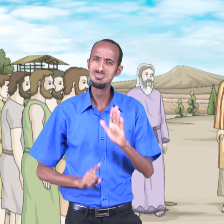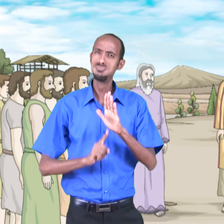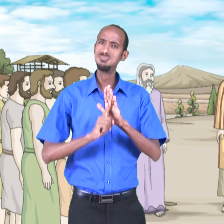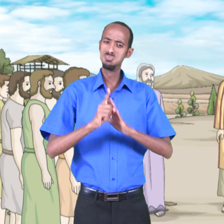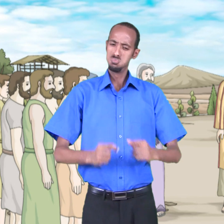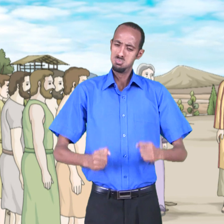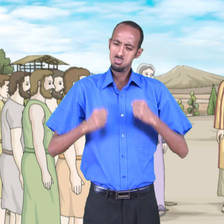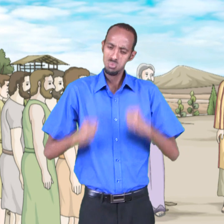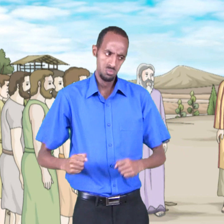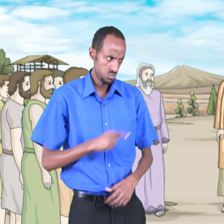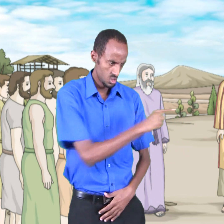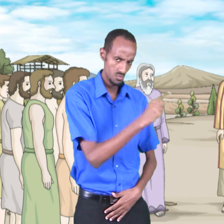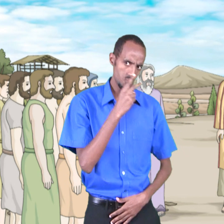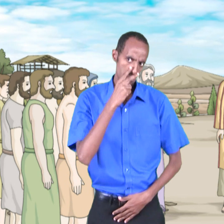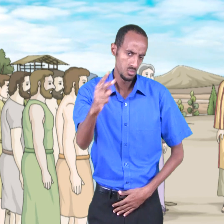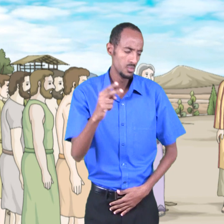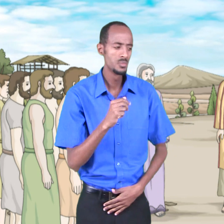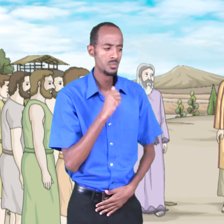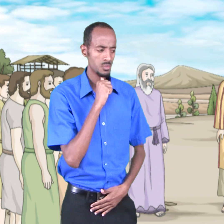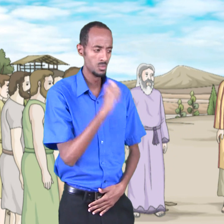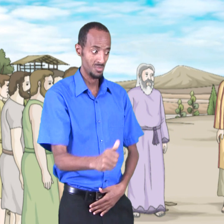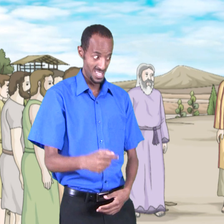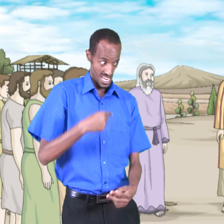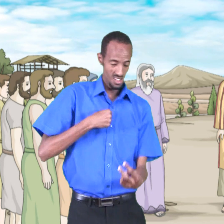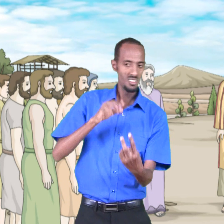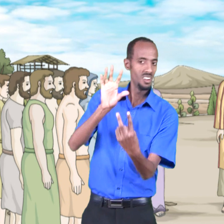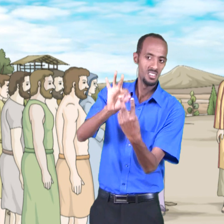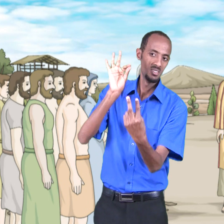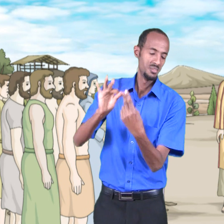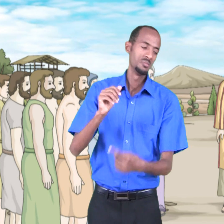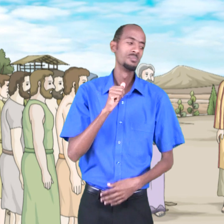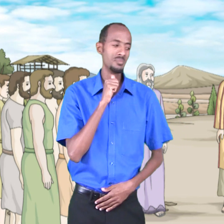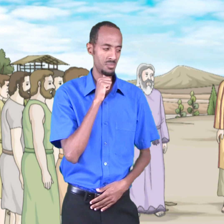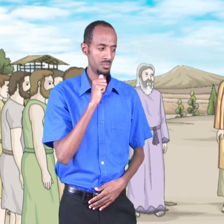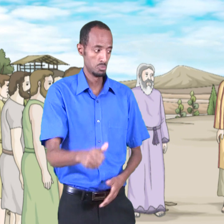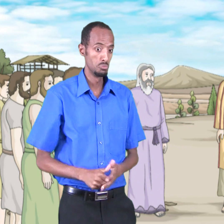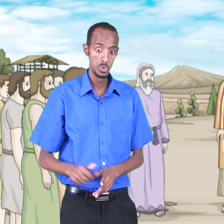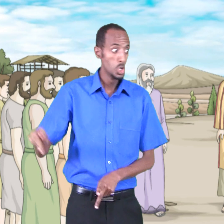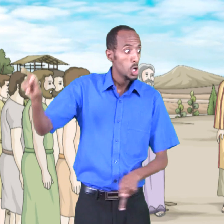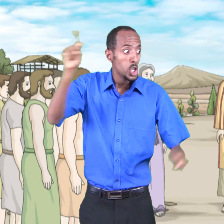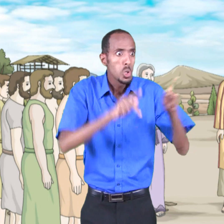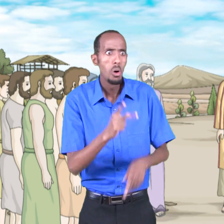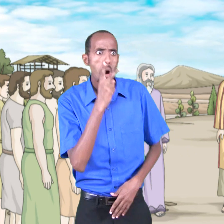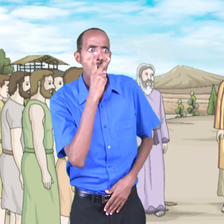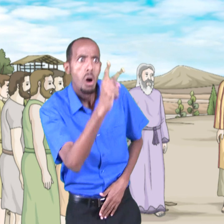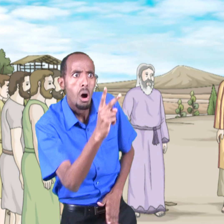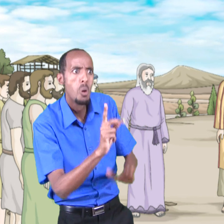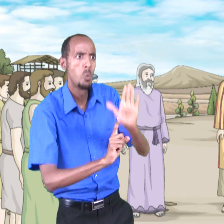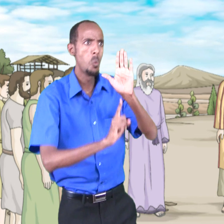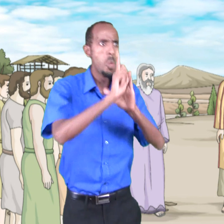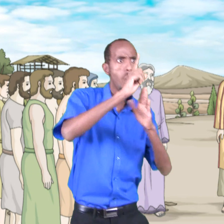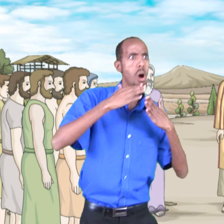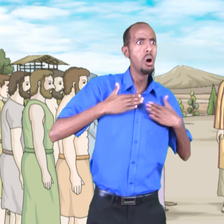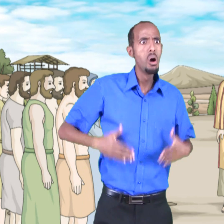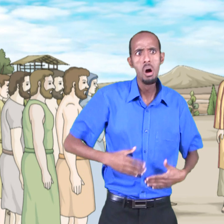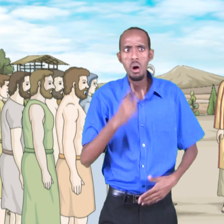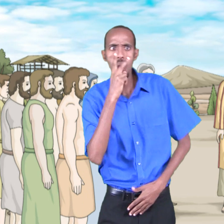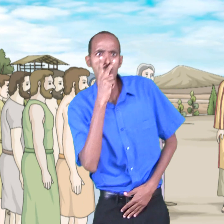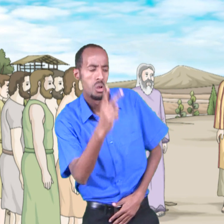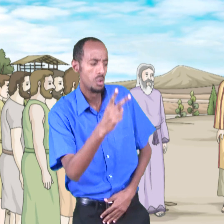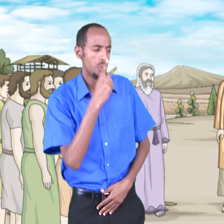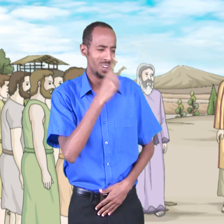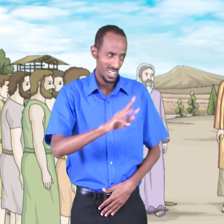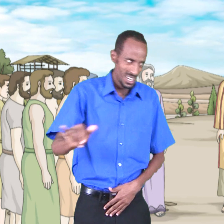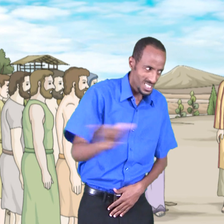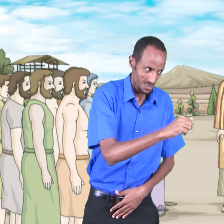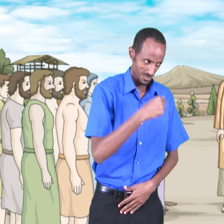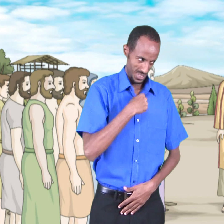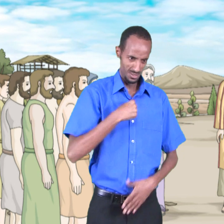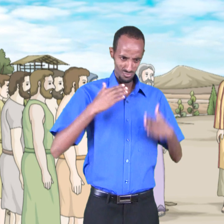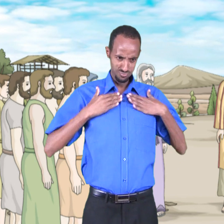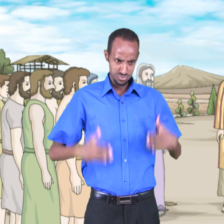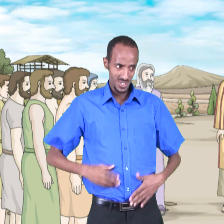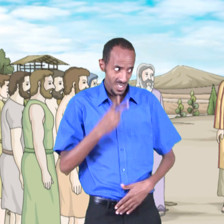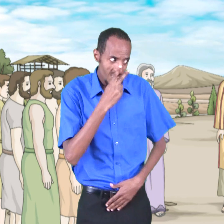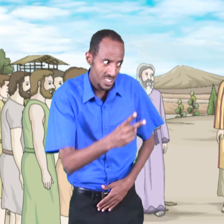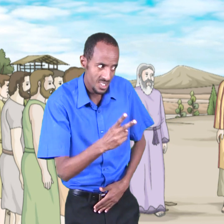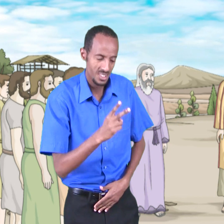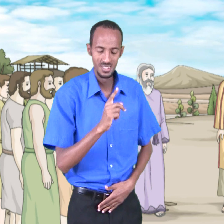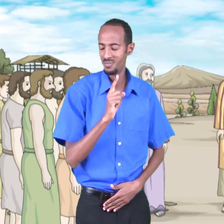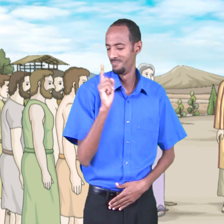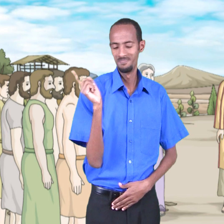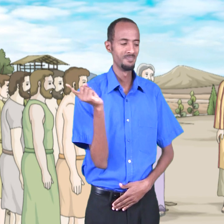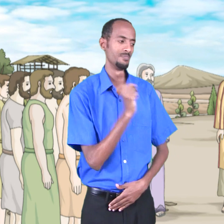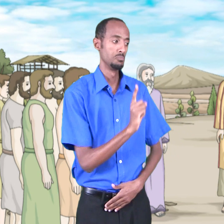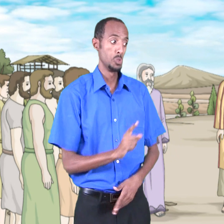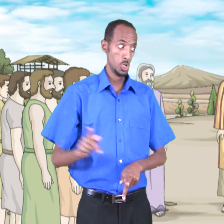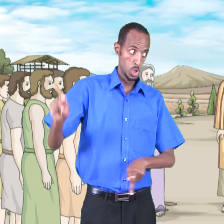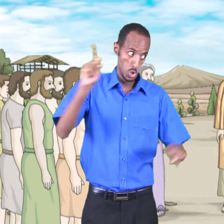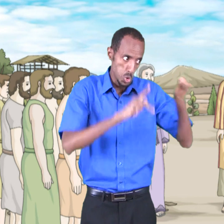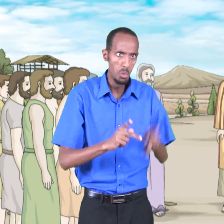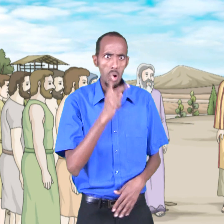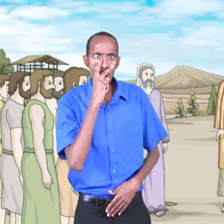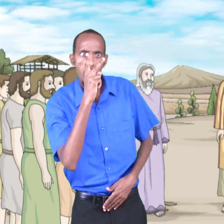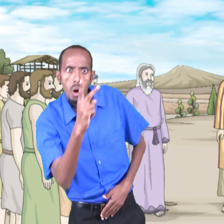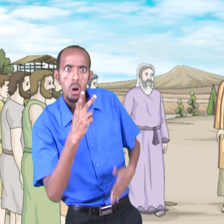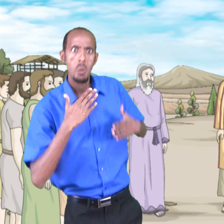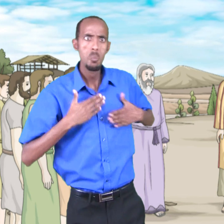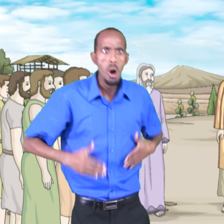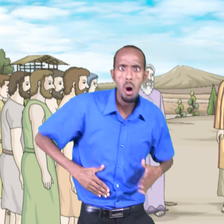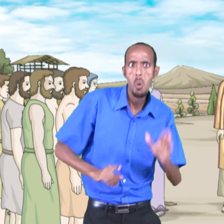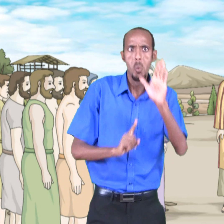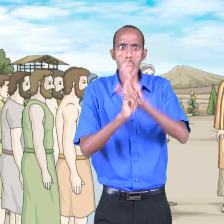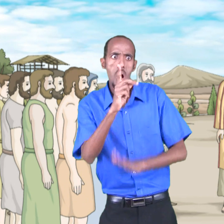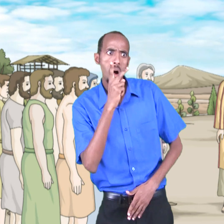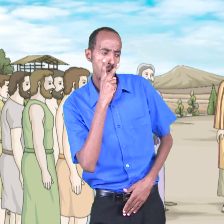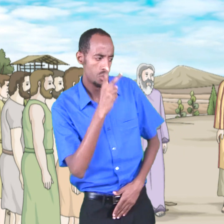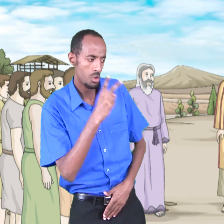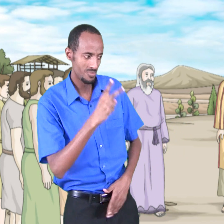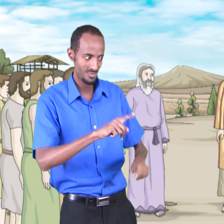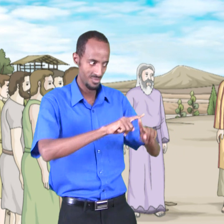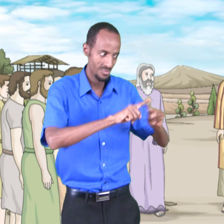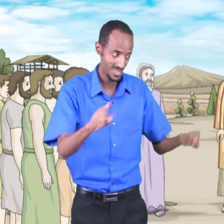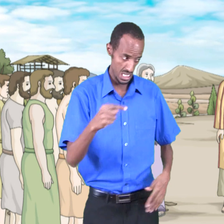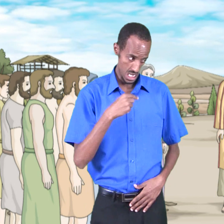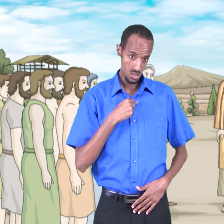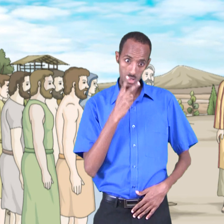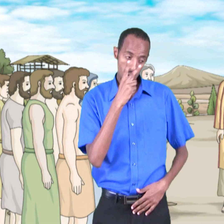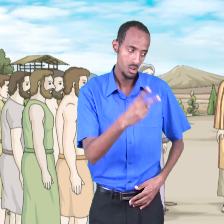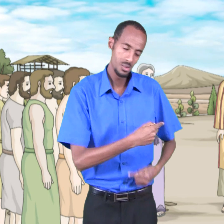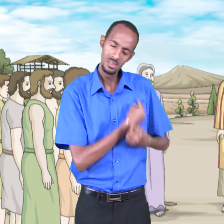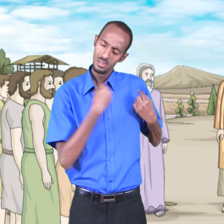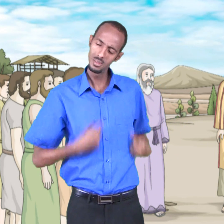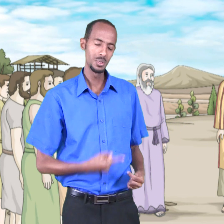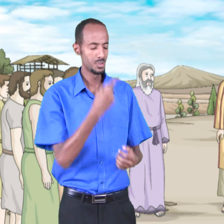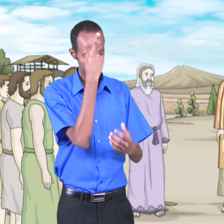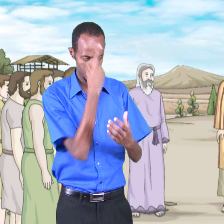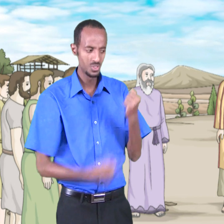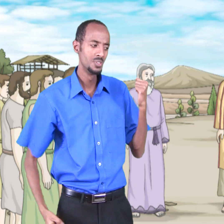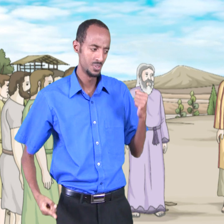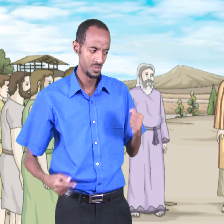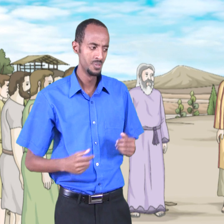For man sees the outward appearance, but the LORD sees the heart.”